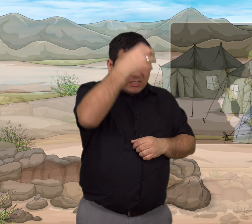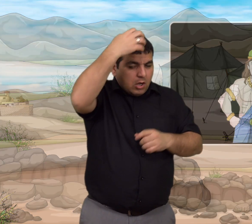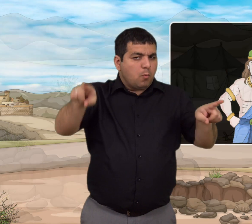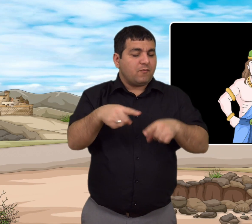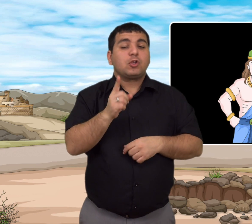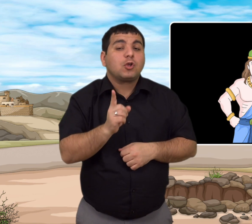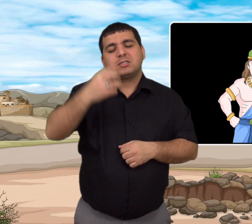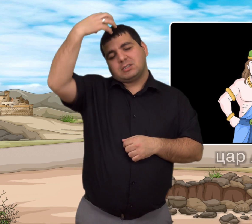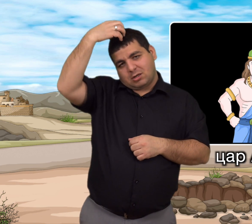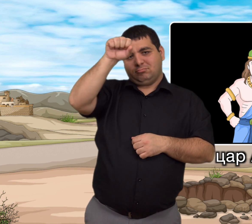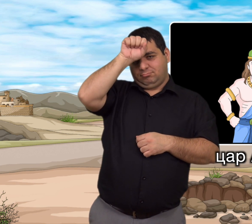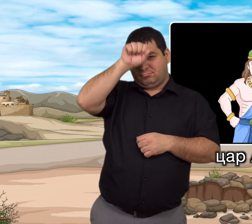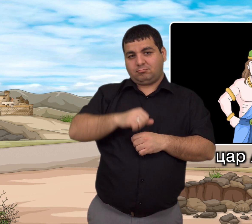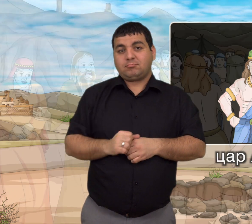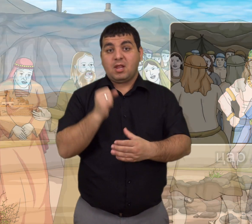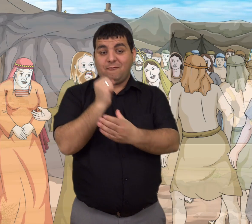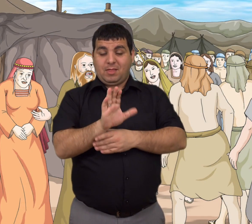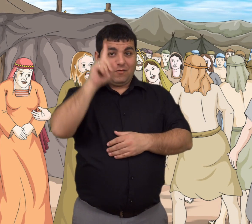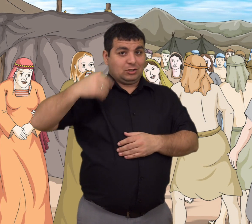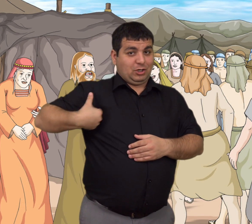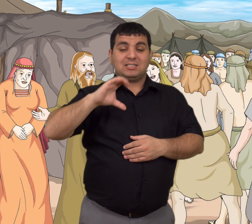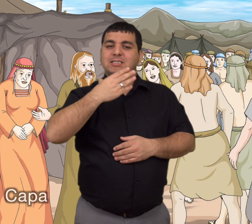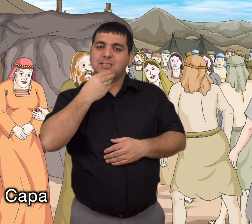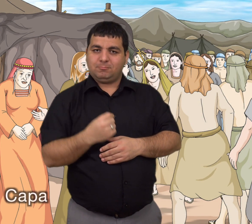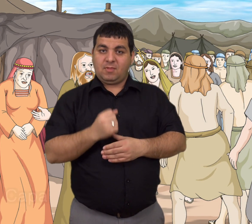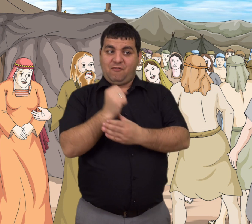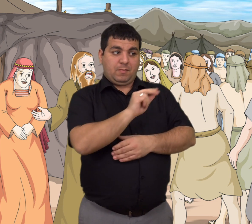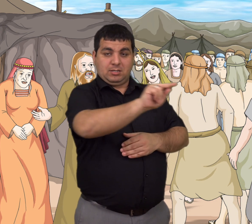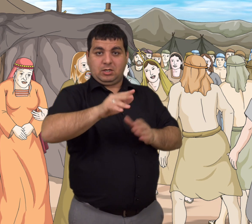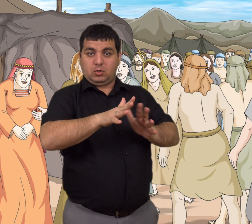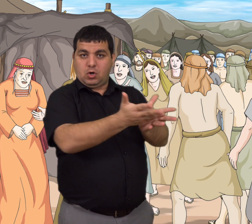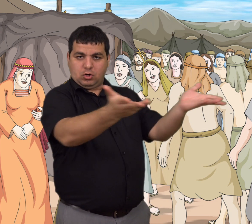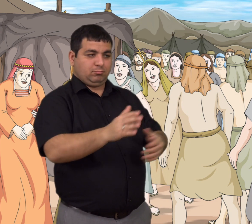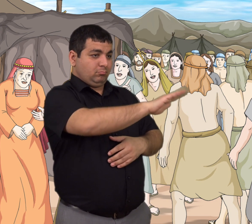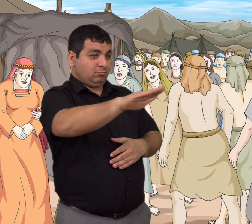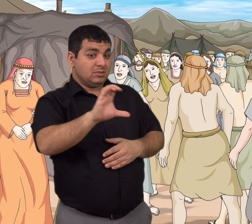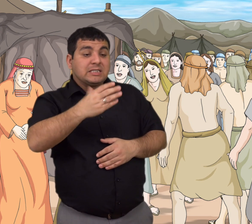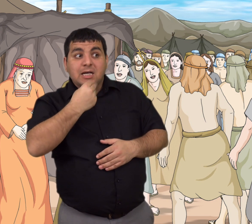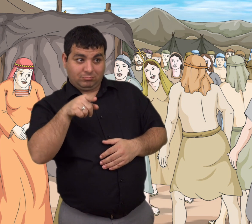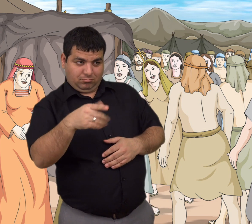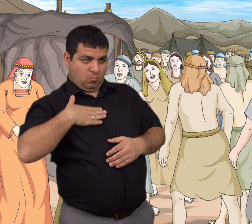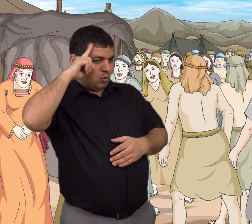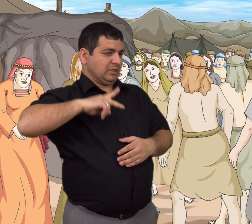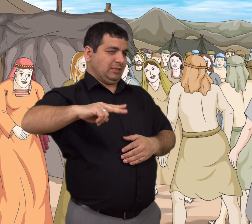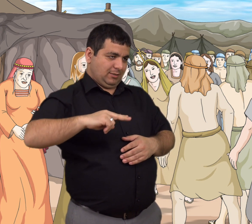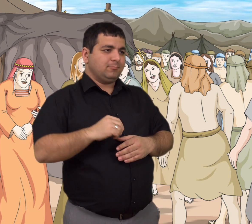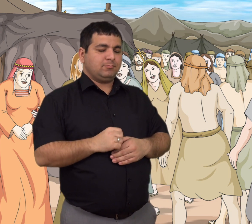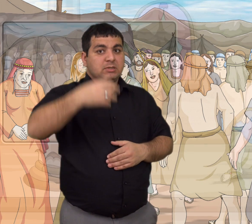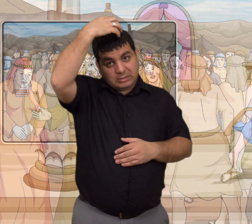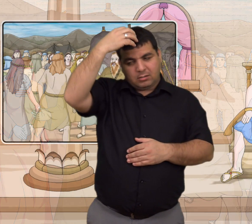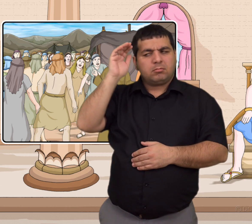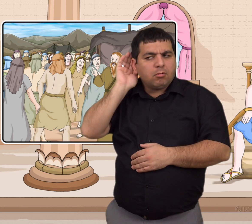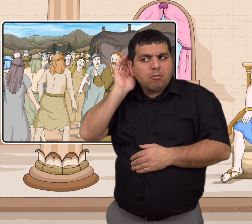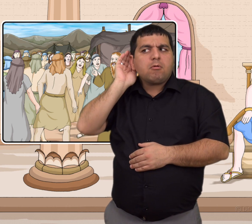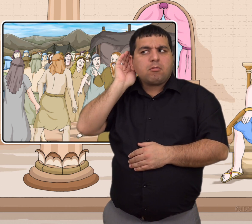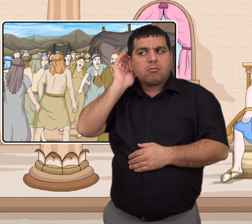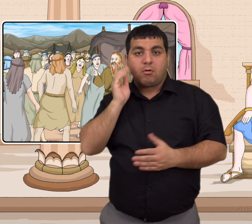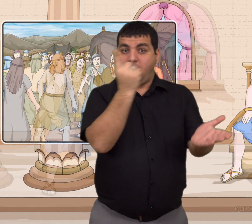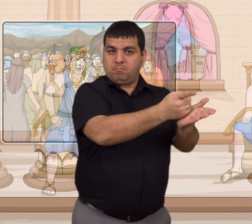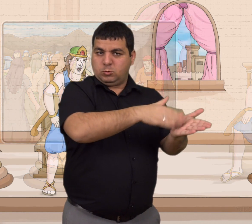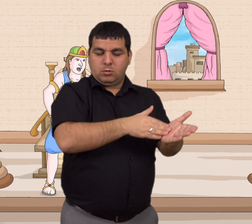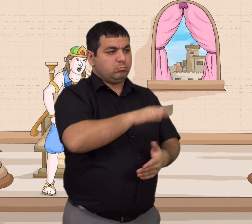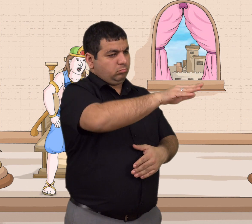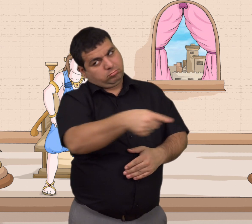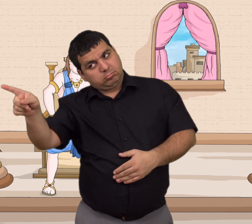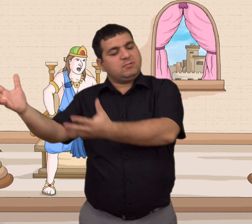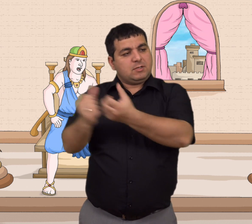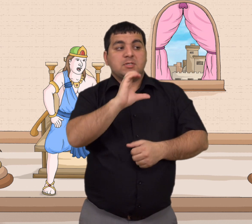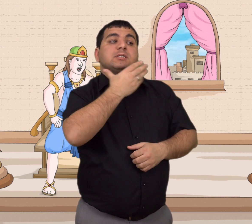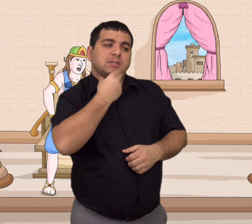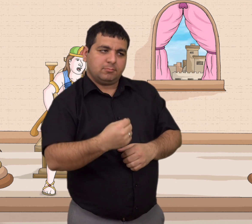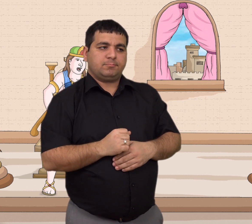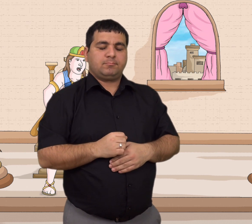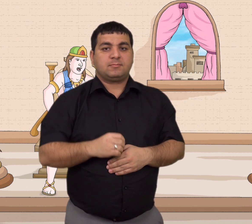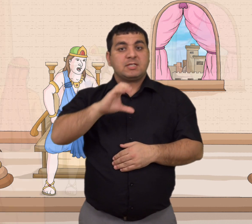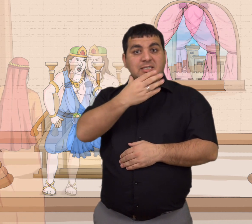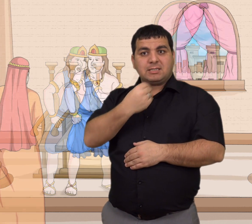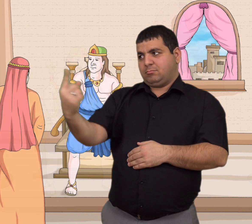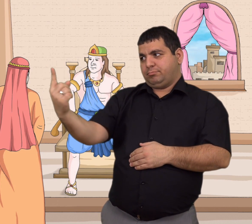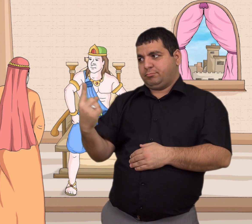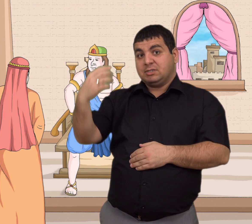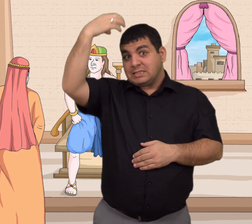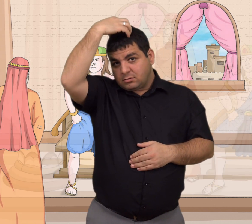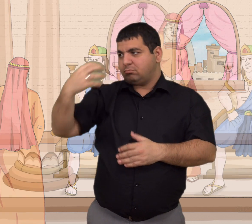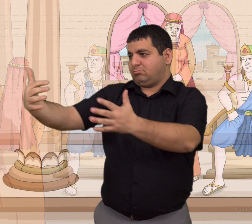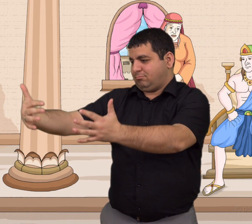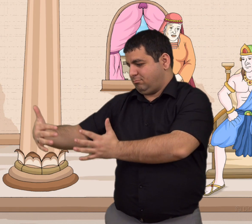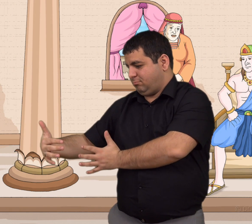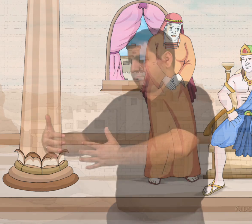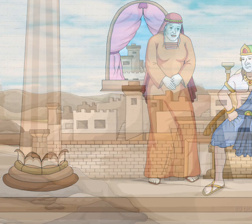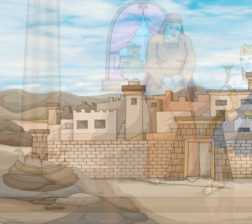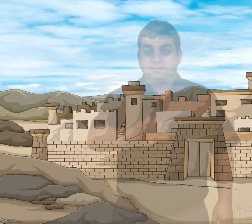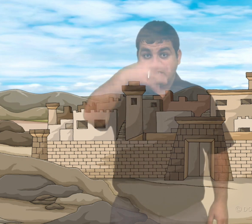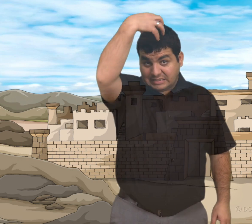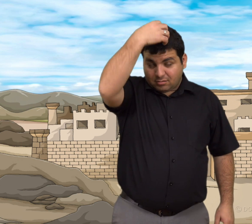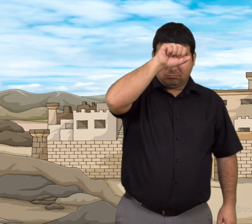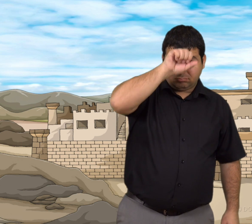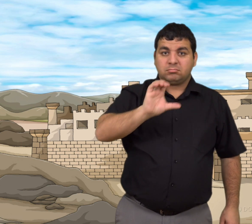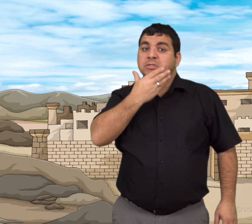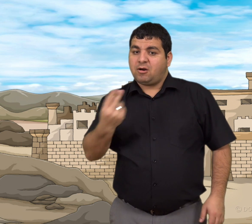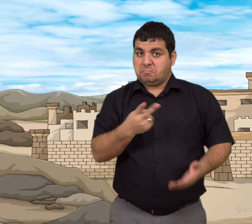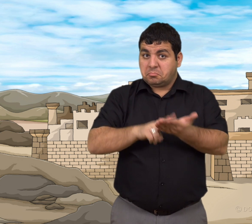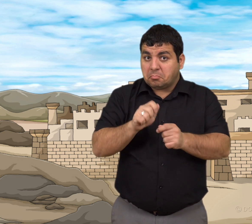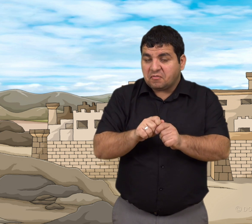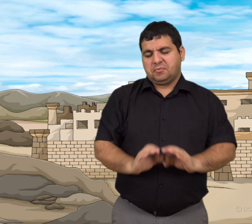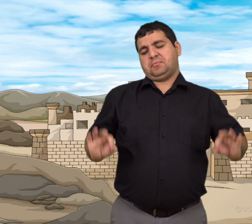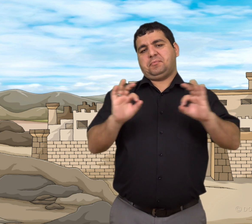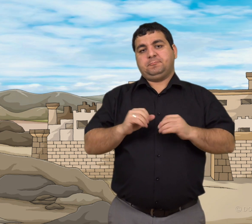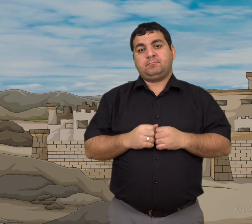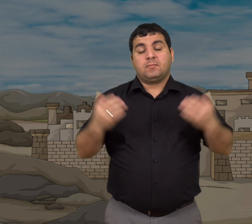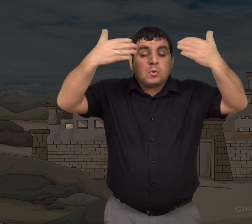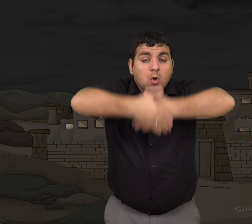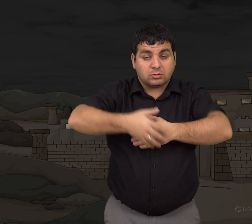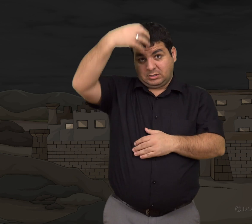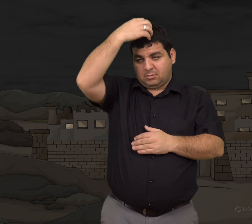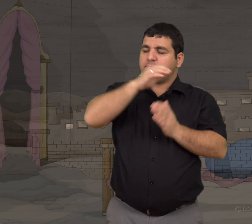So Abimelech king of Gerar had Sarah brought to him.